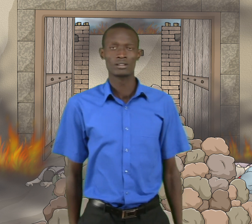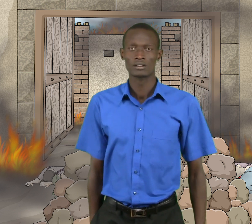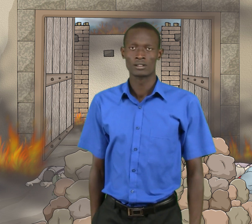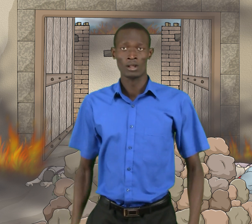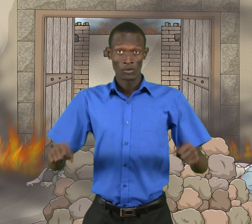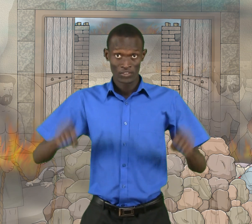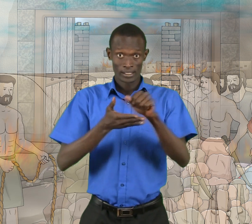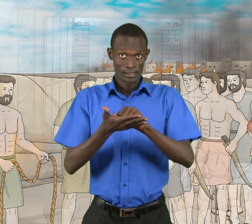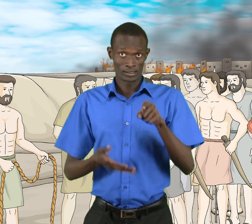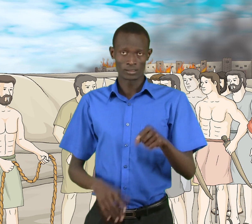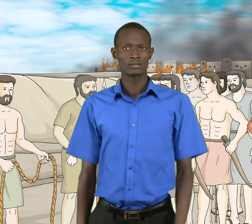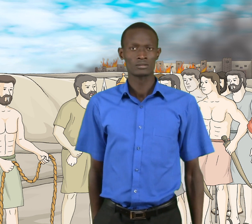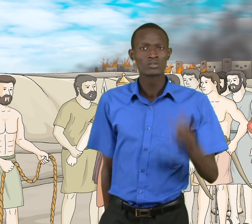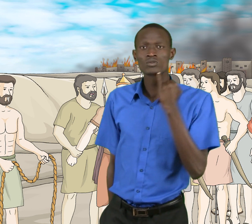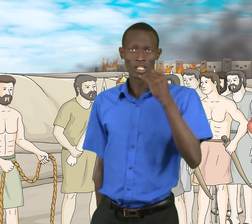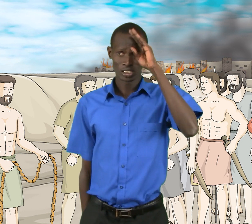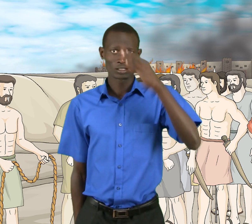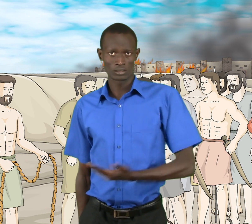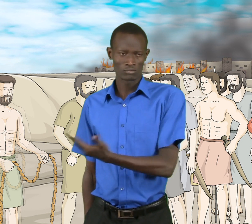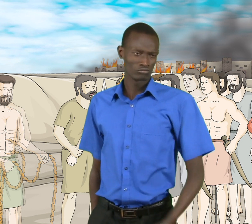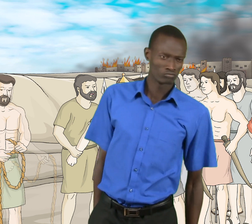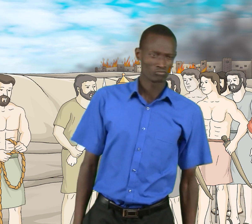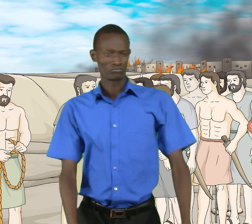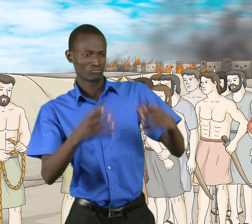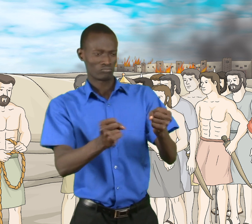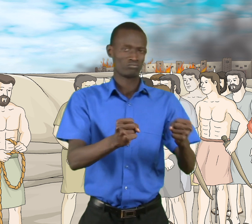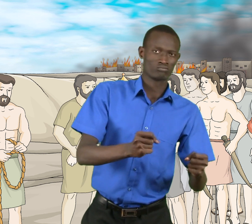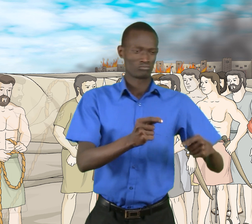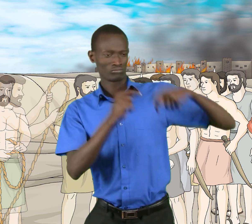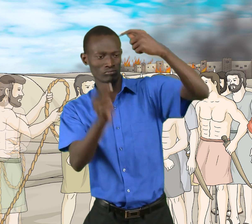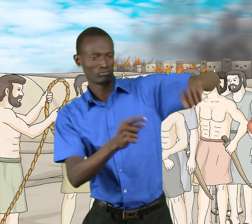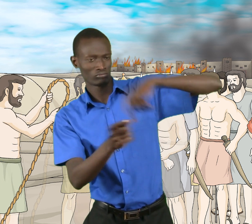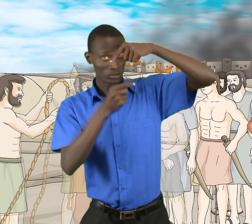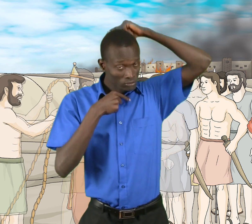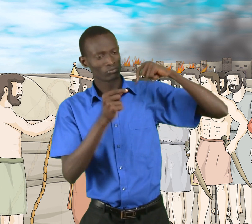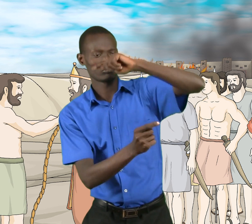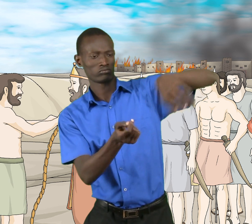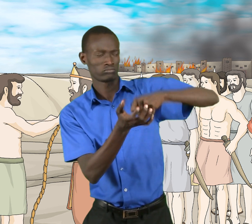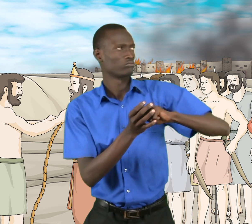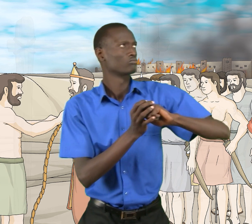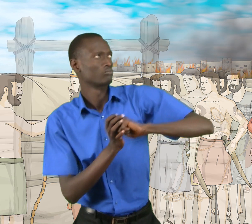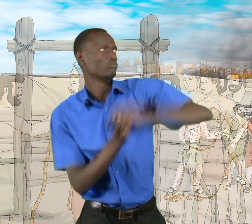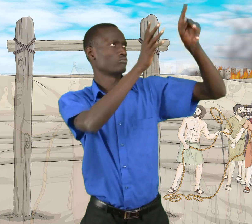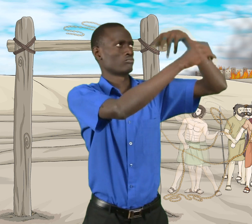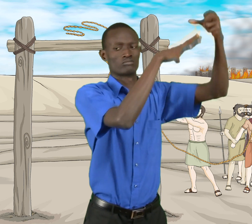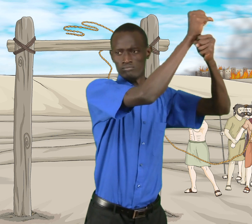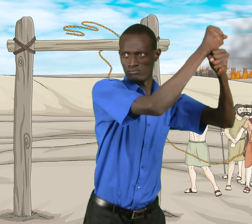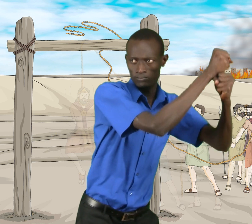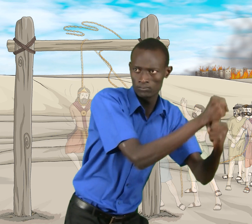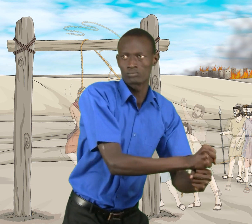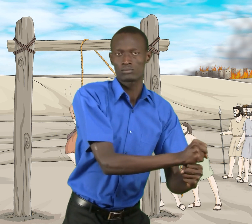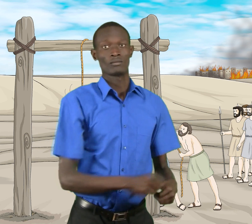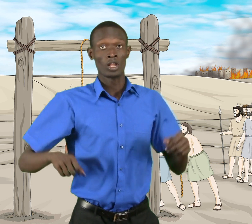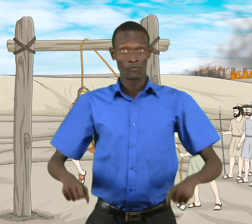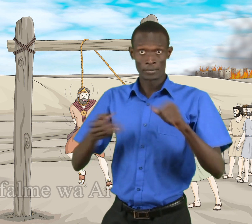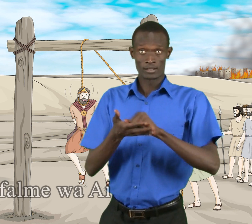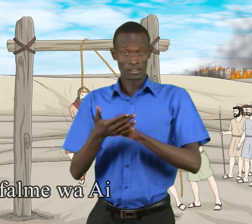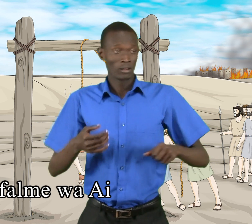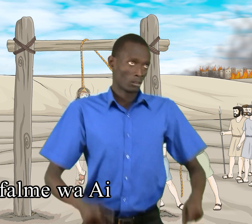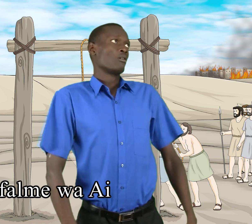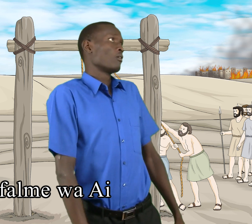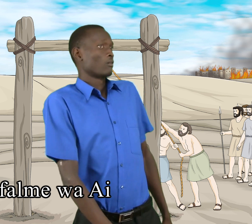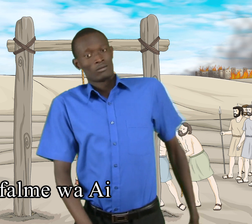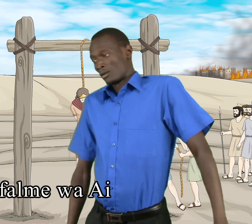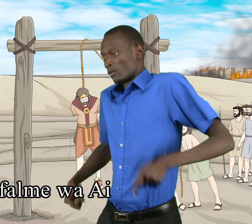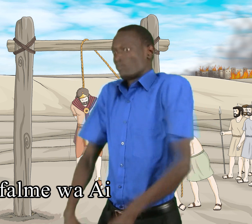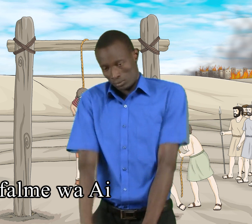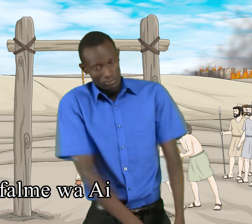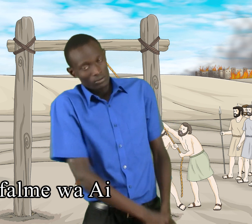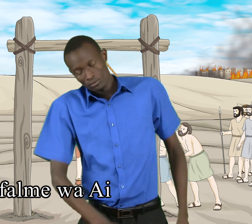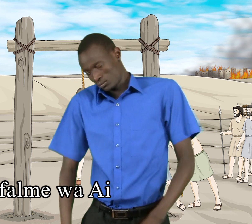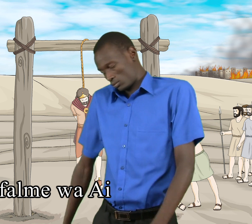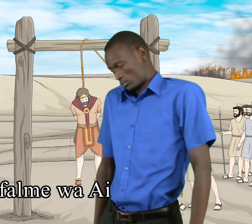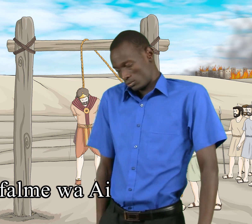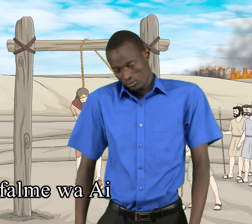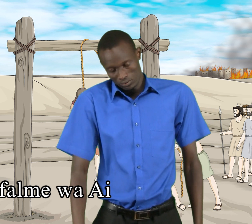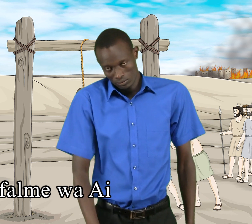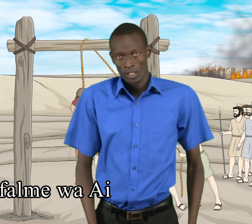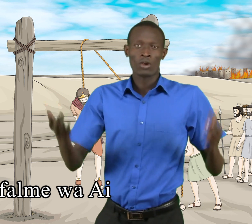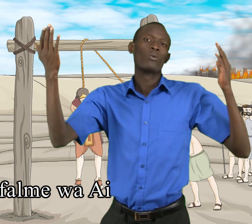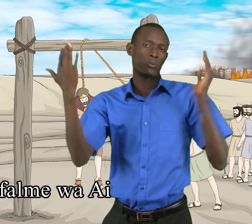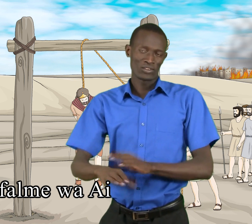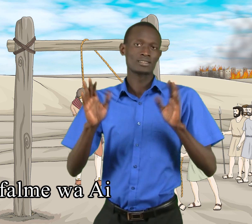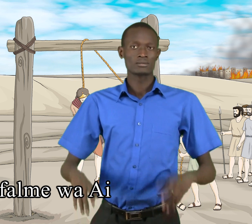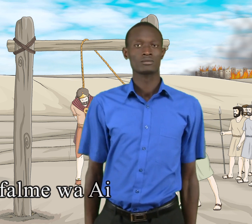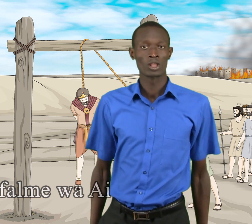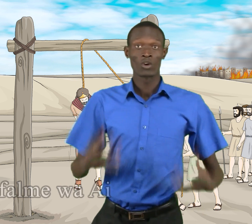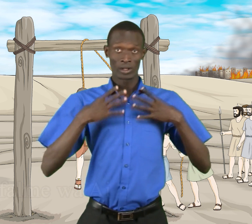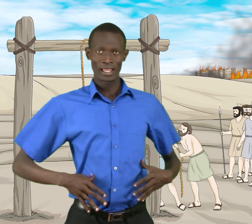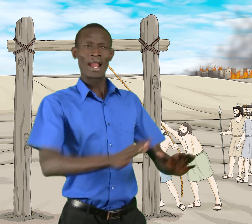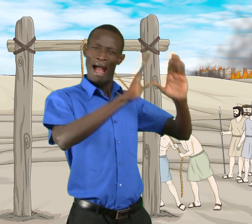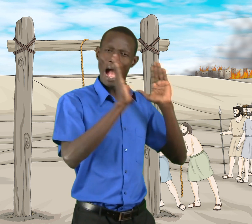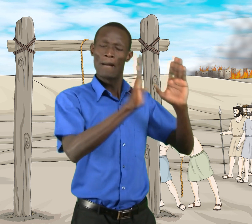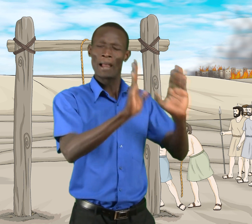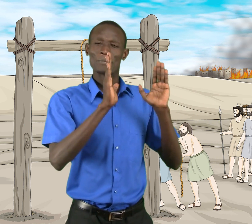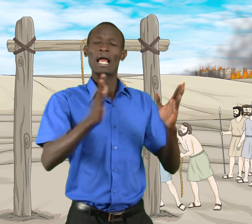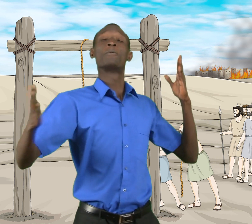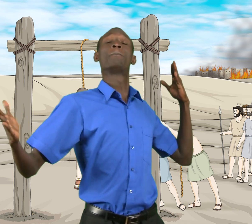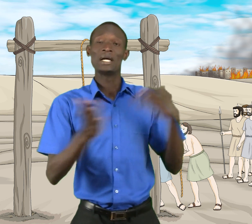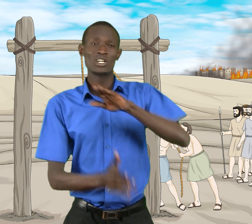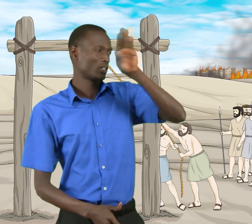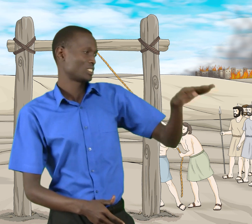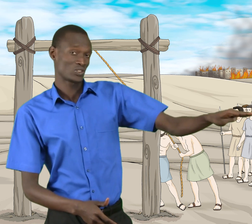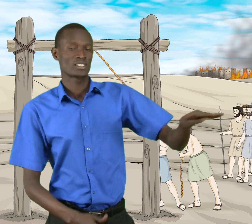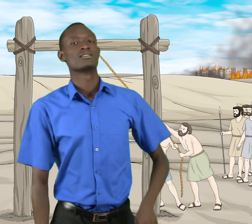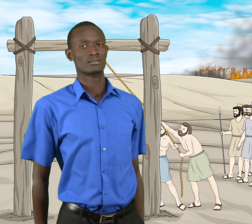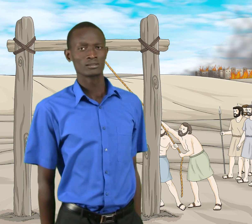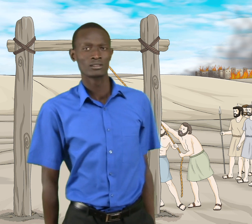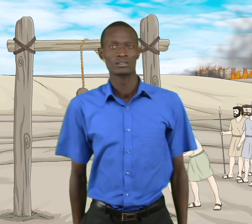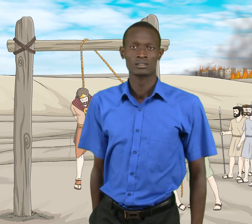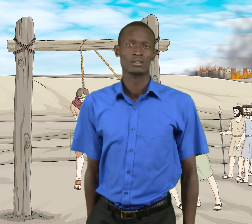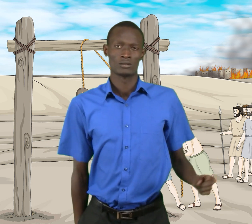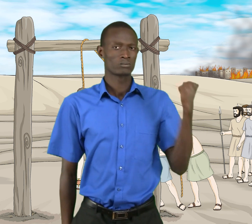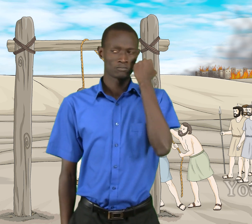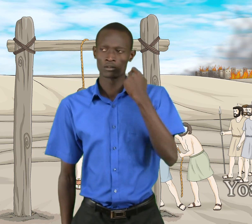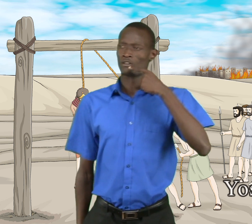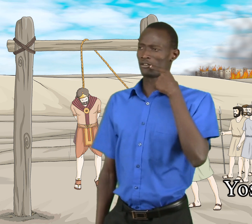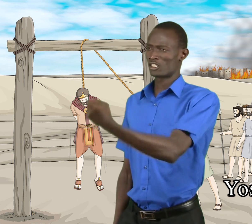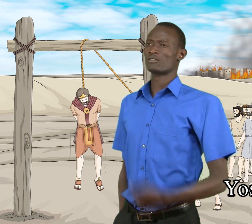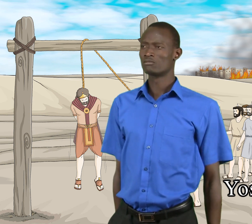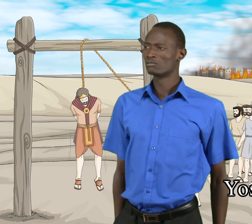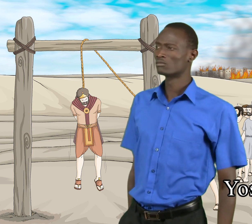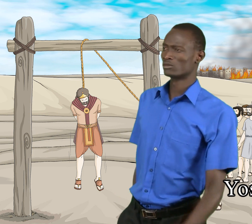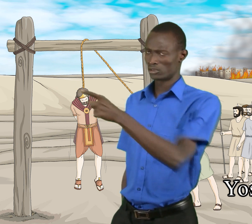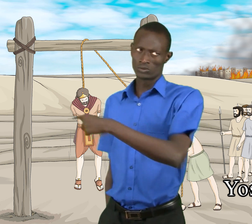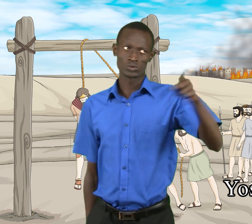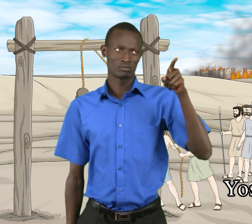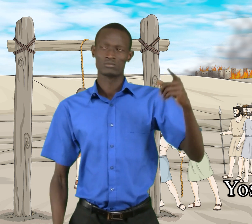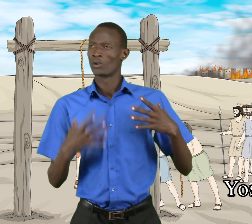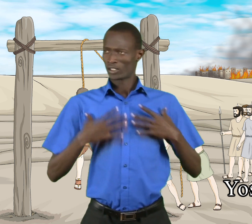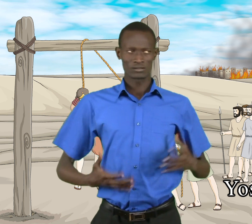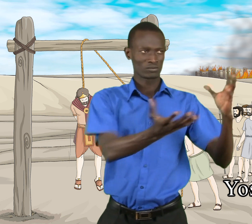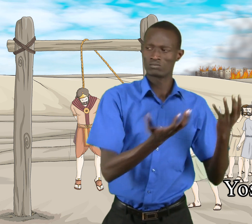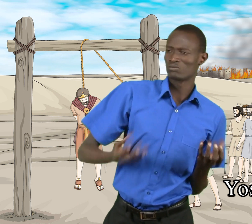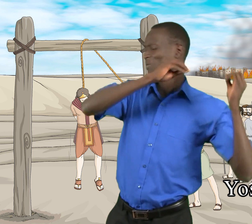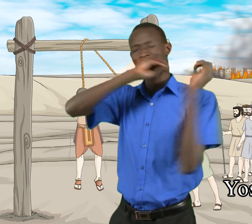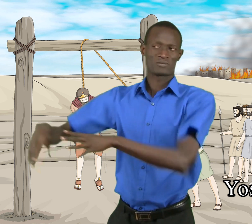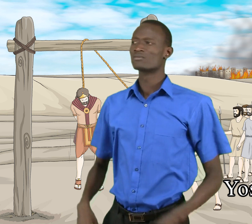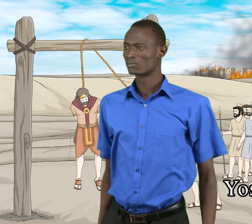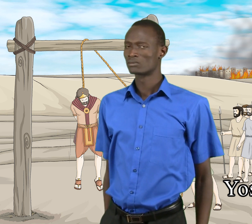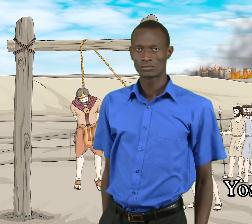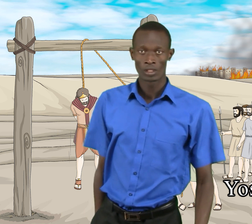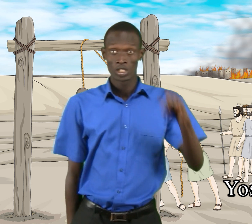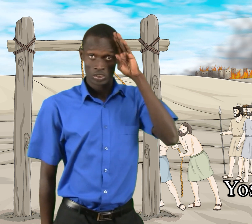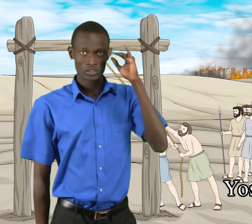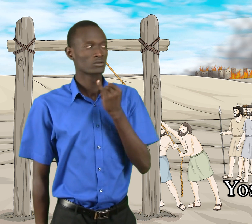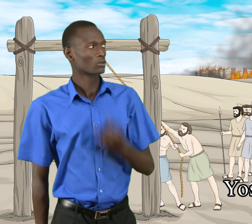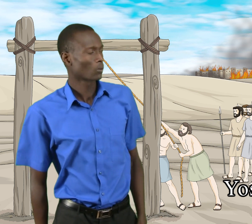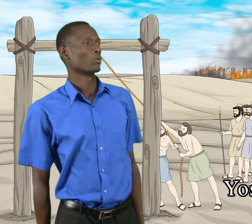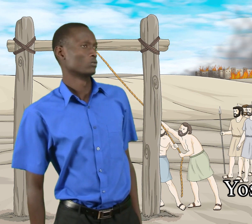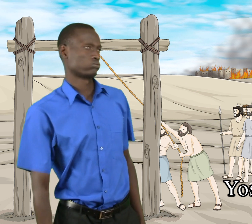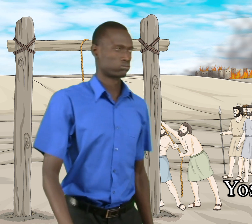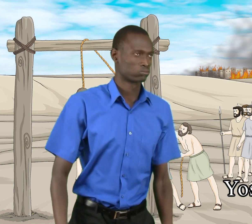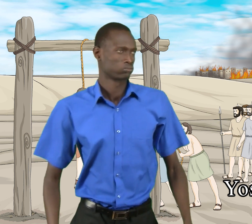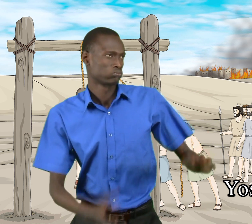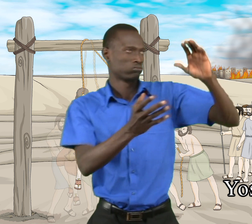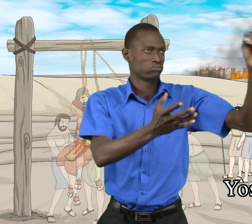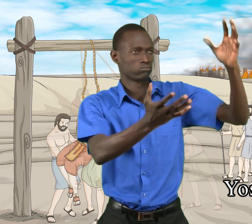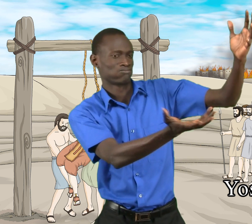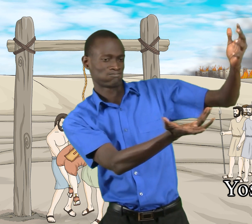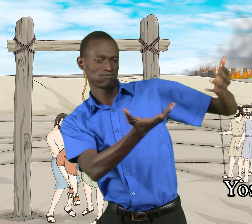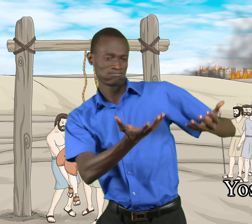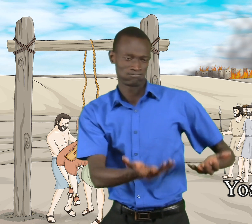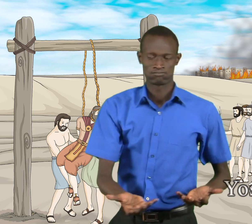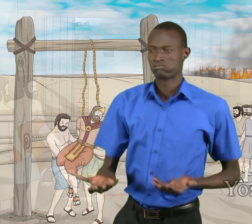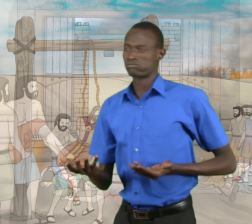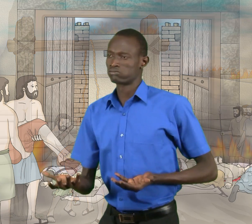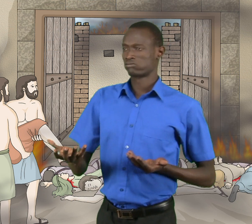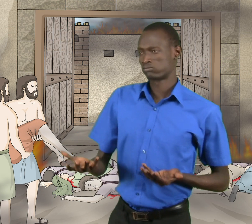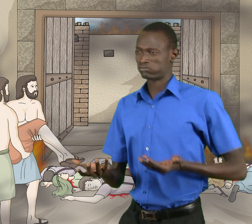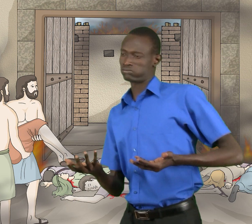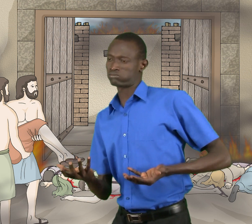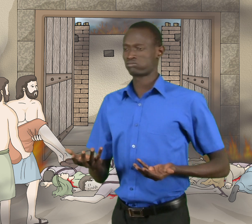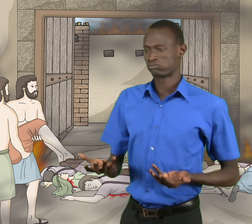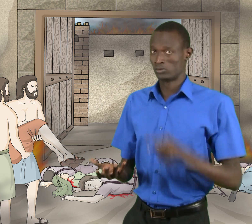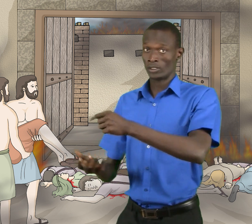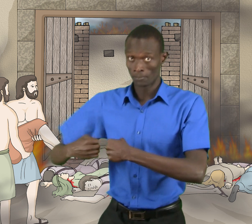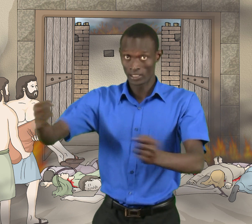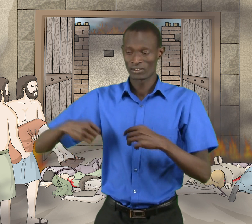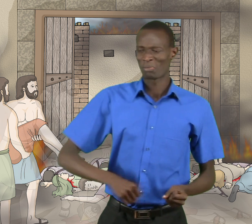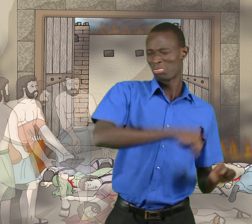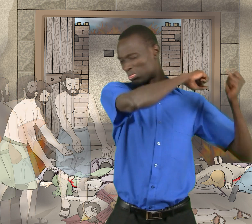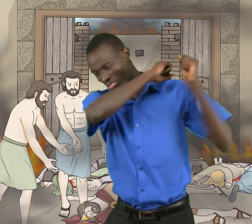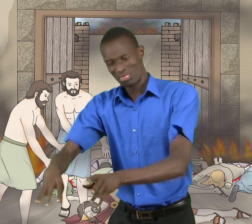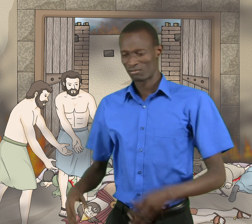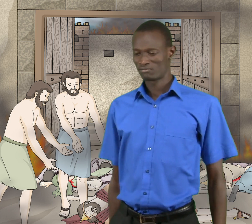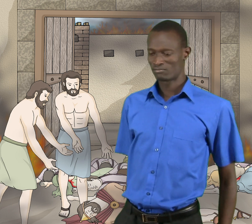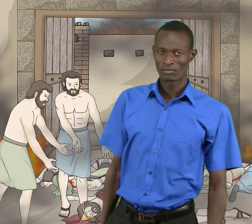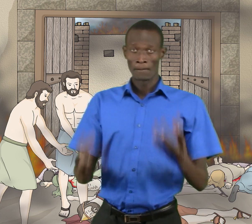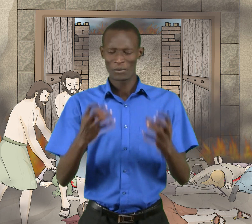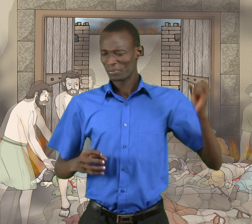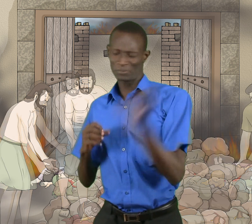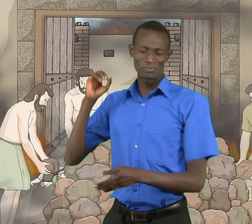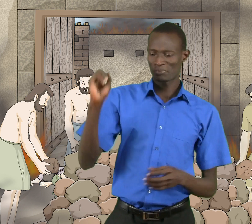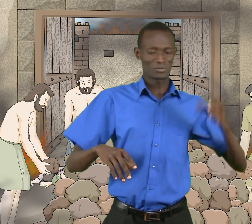He hung the king of Ai on a tree until evening, and at sunset Joshua commanded that they take down the body from the tree and throw it down at the entrance of the city gate.